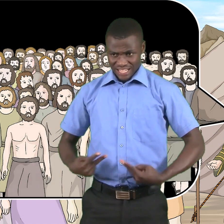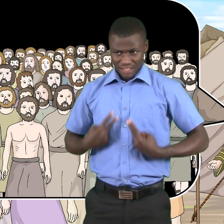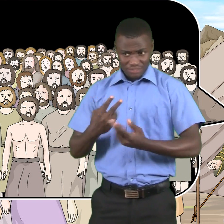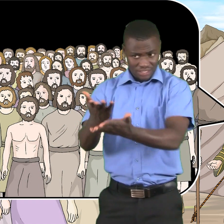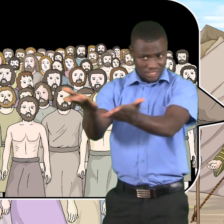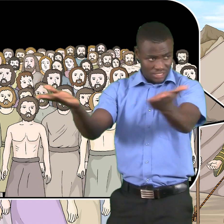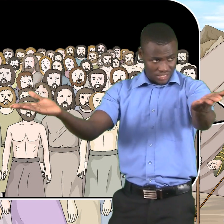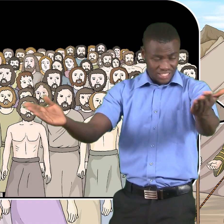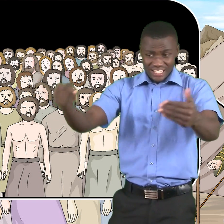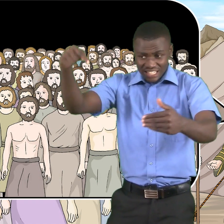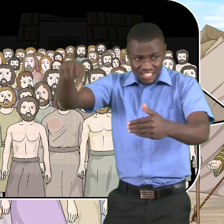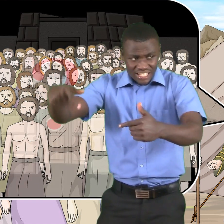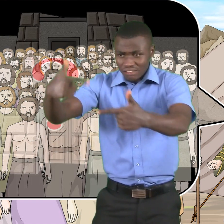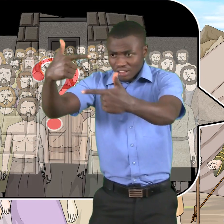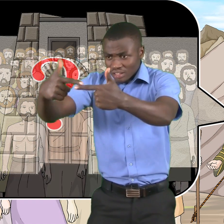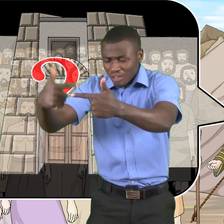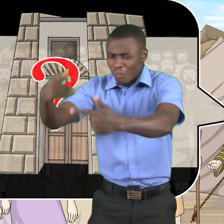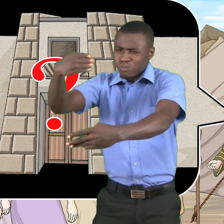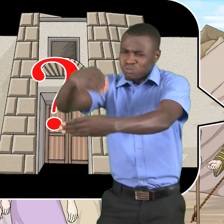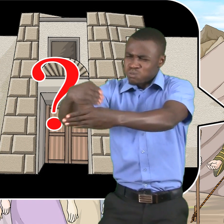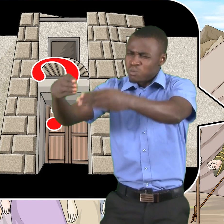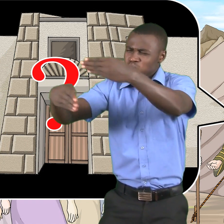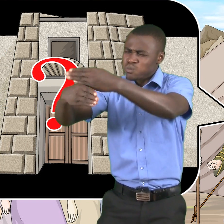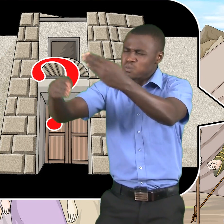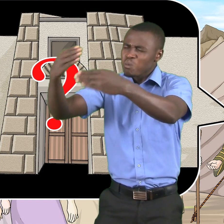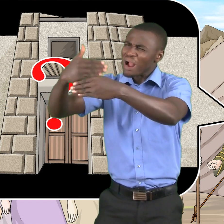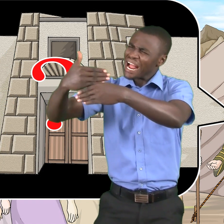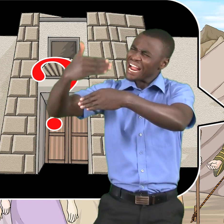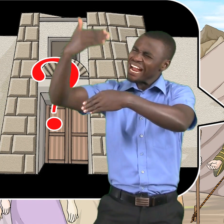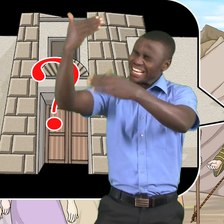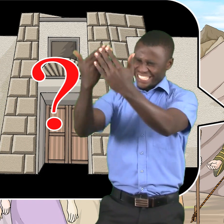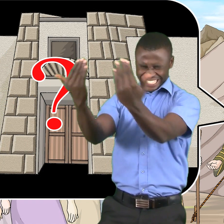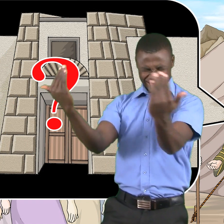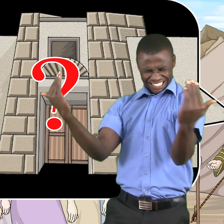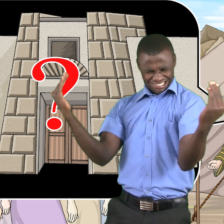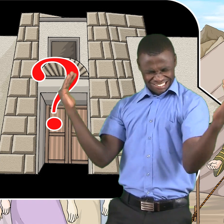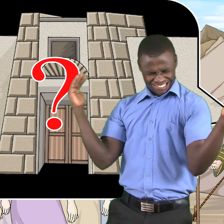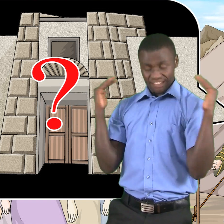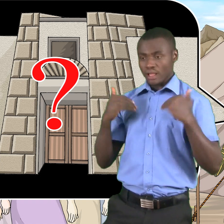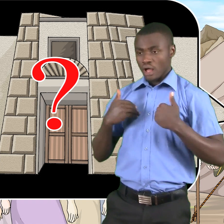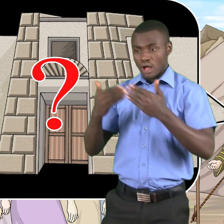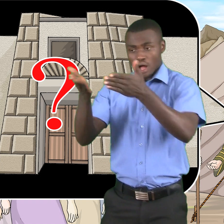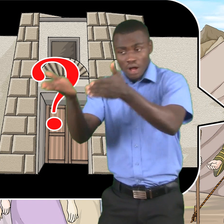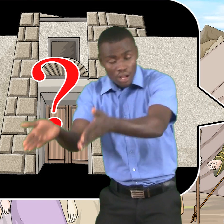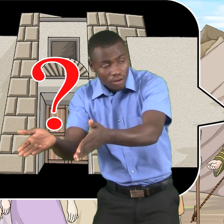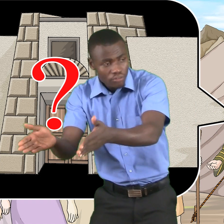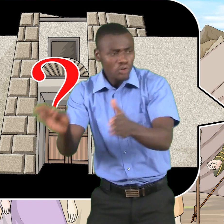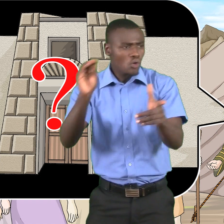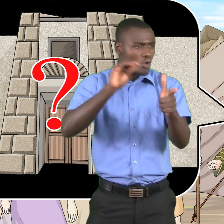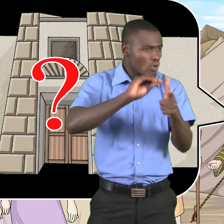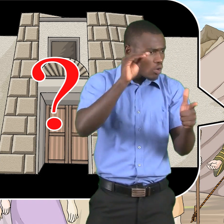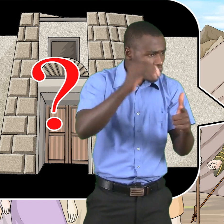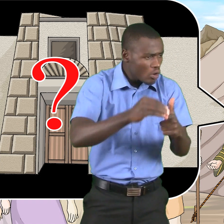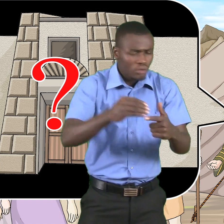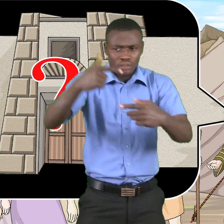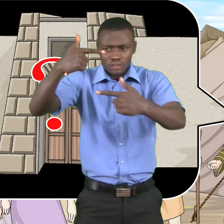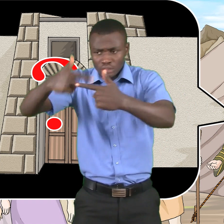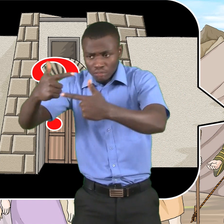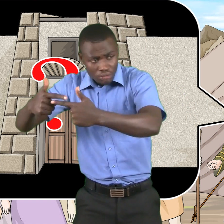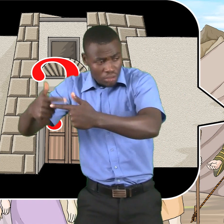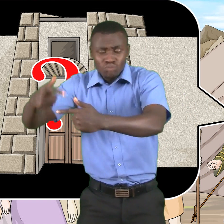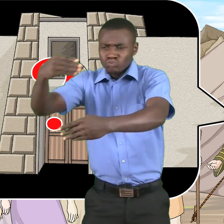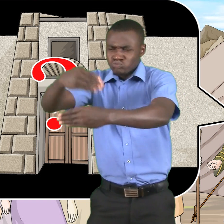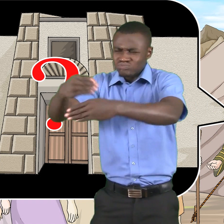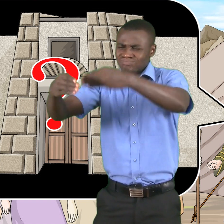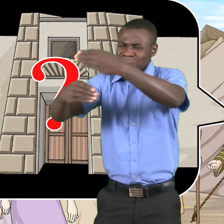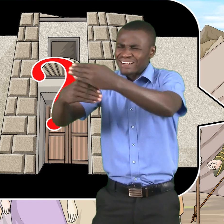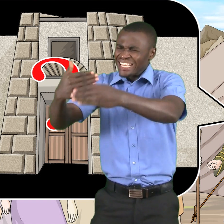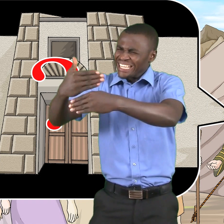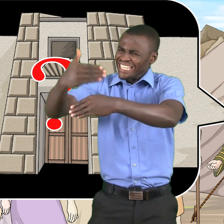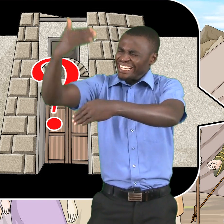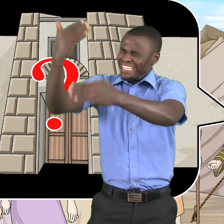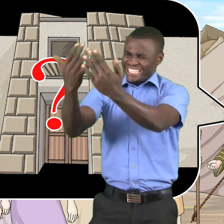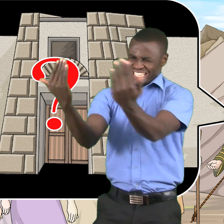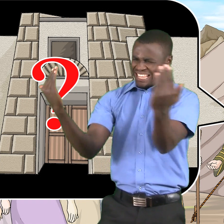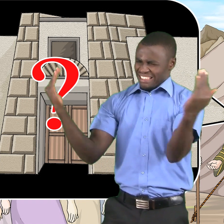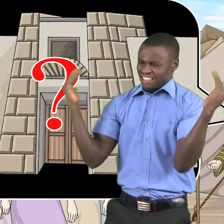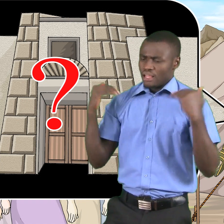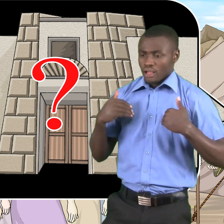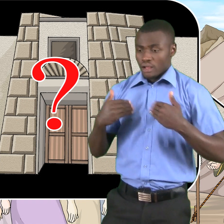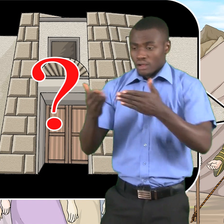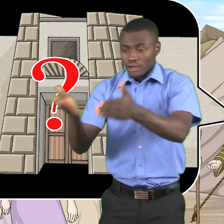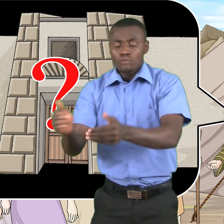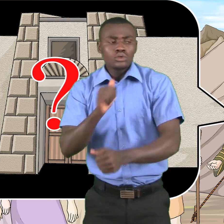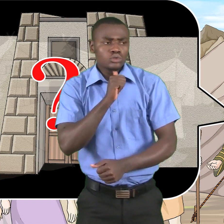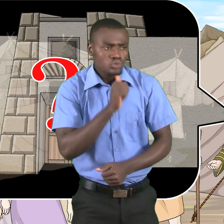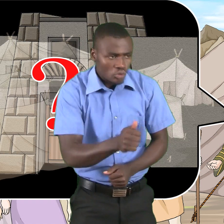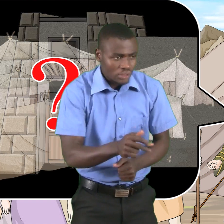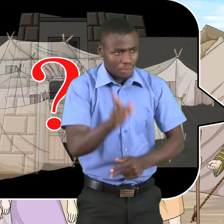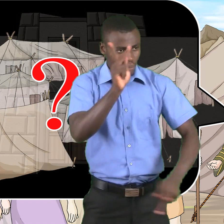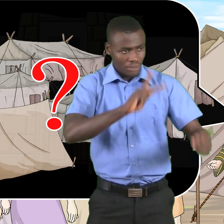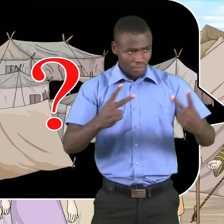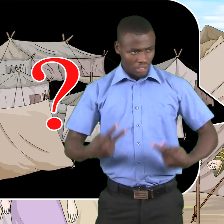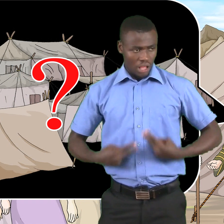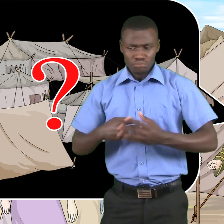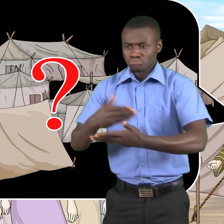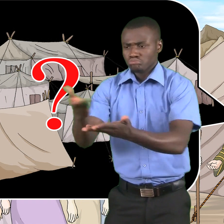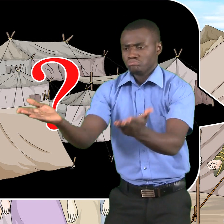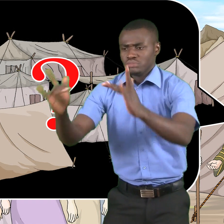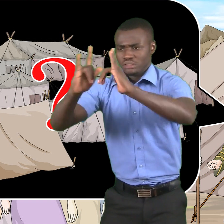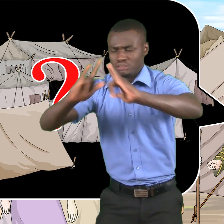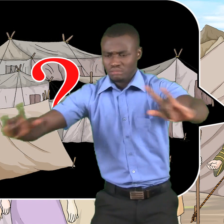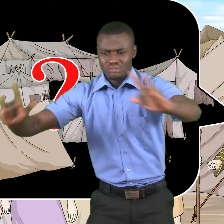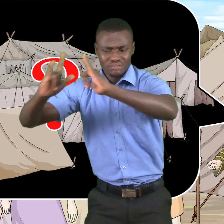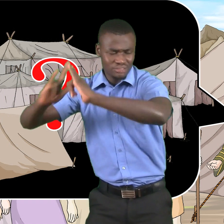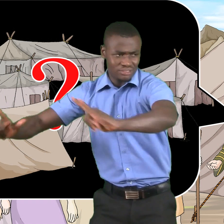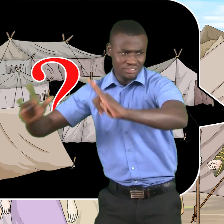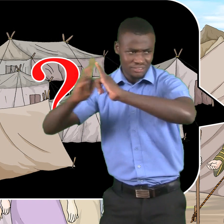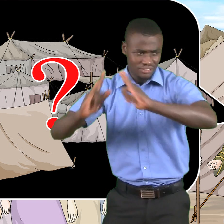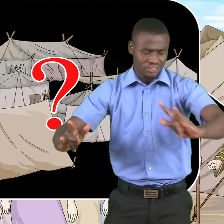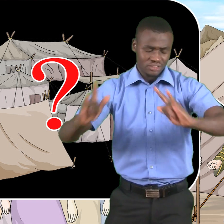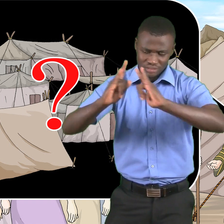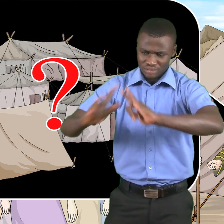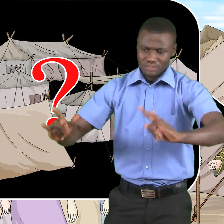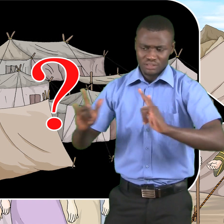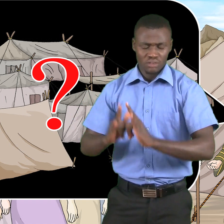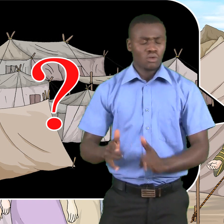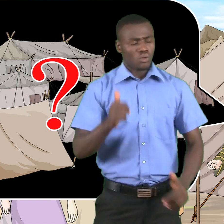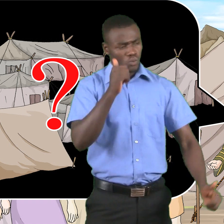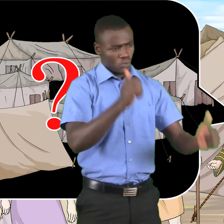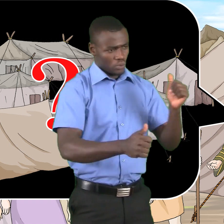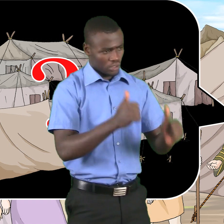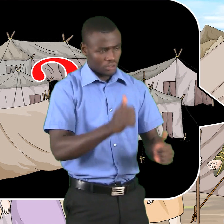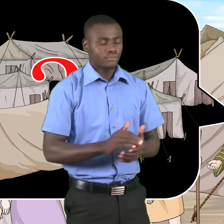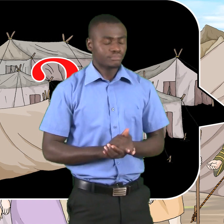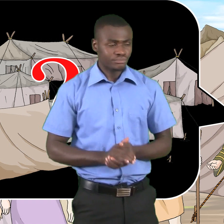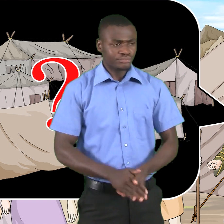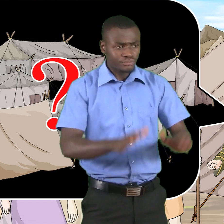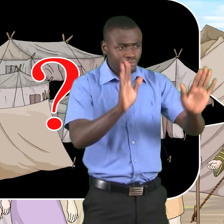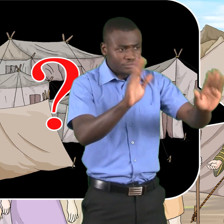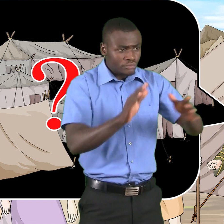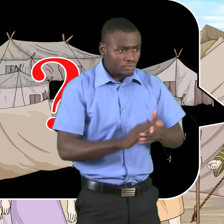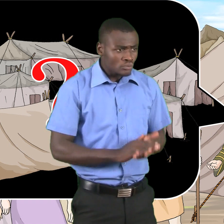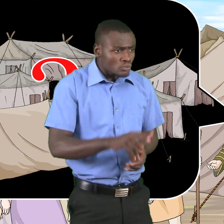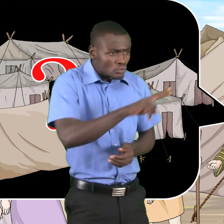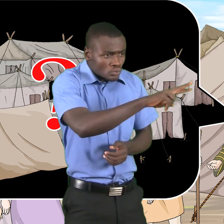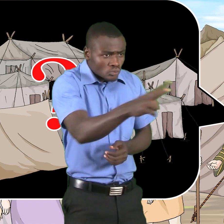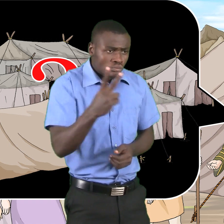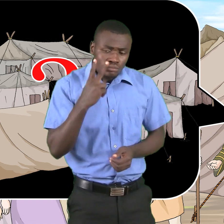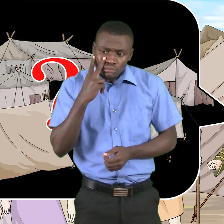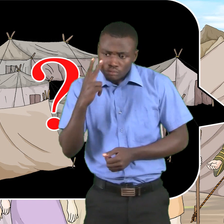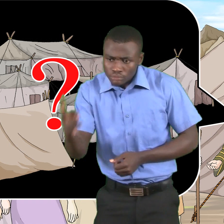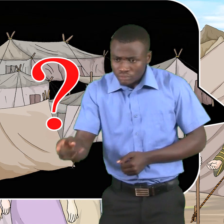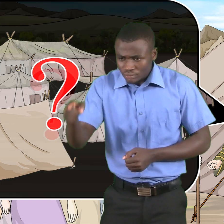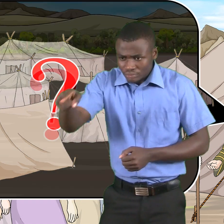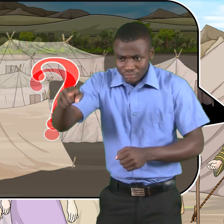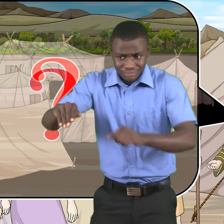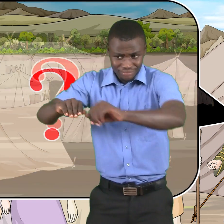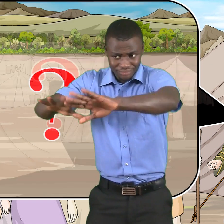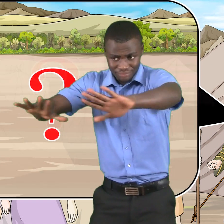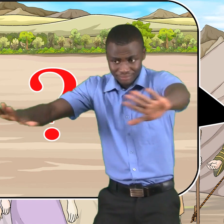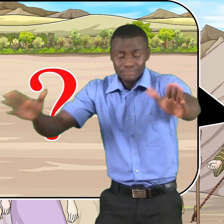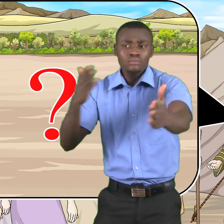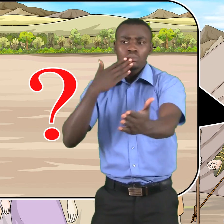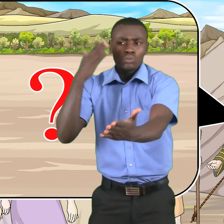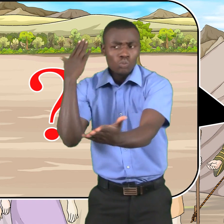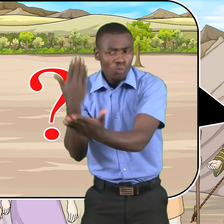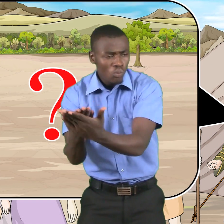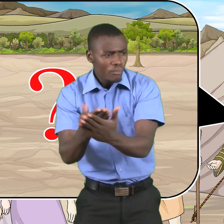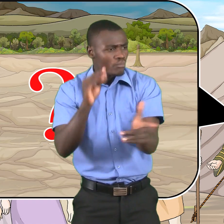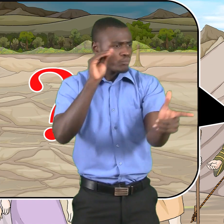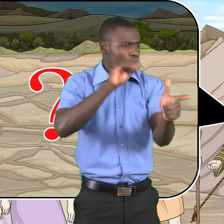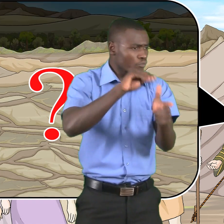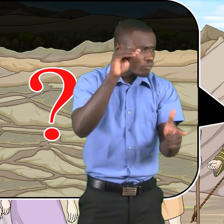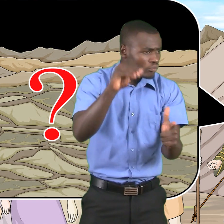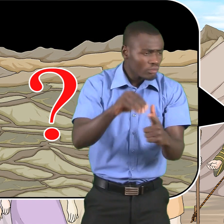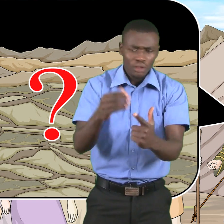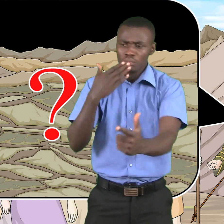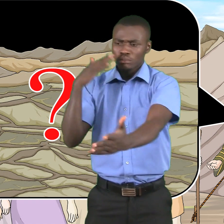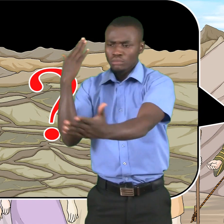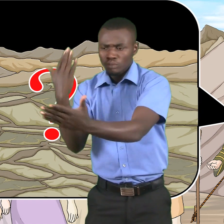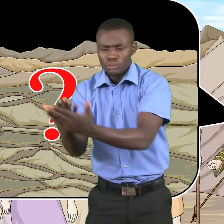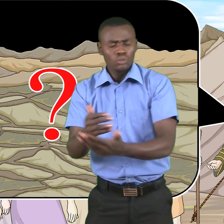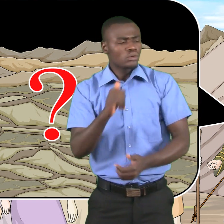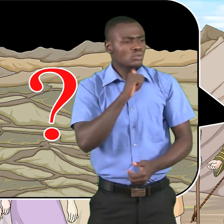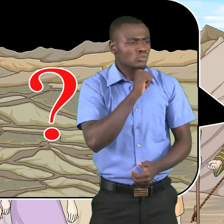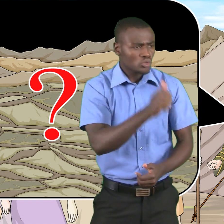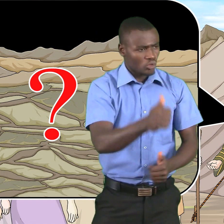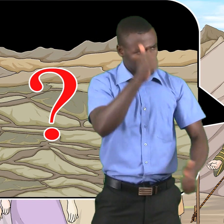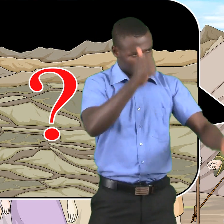Are the cities where they dwell open camps or fortifications?